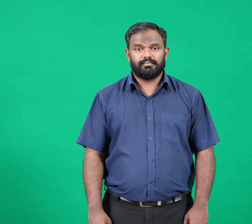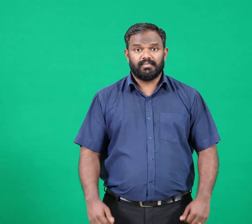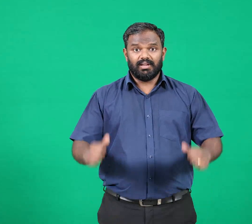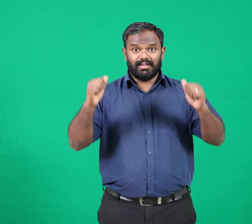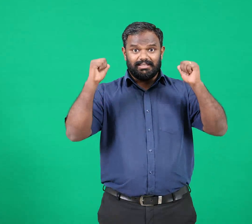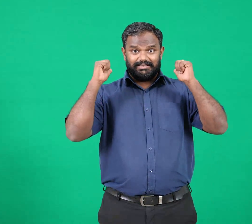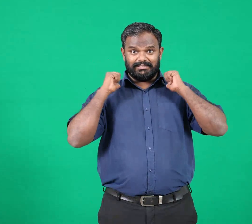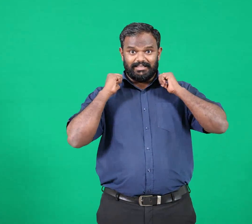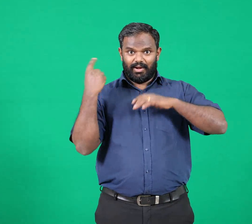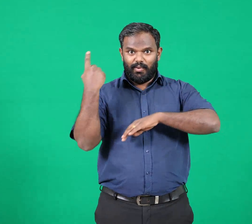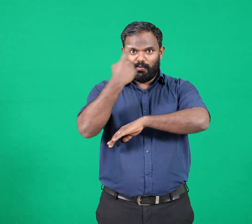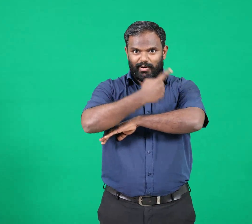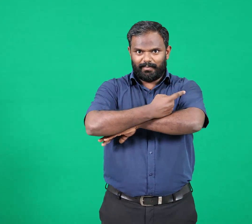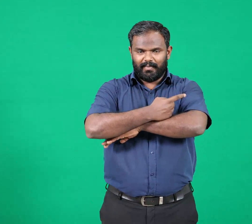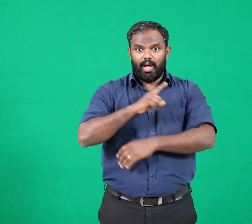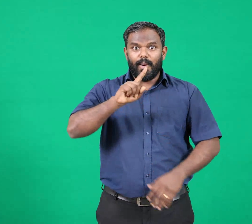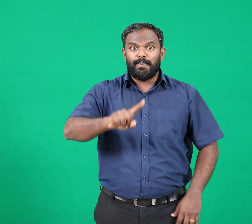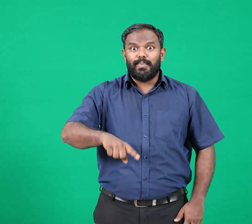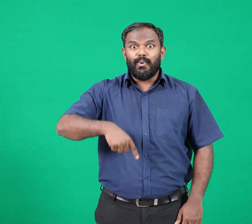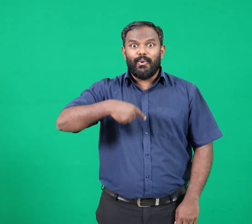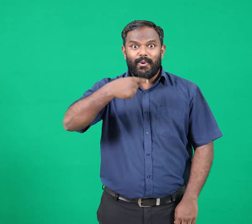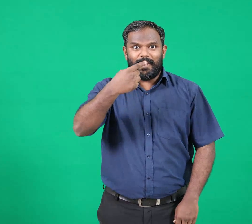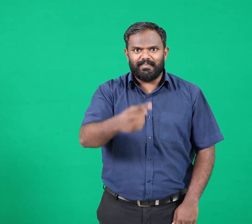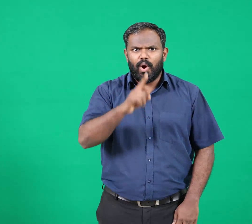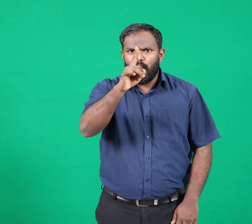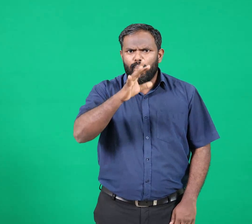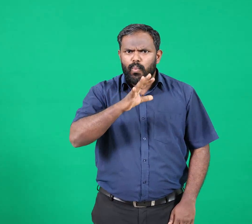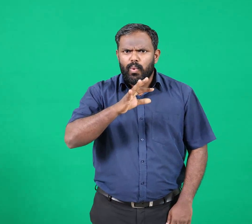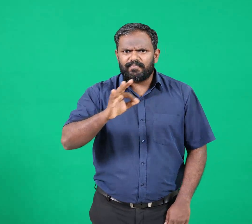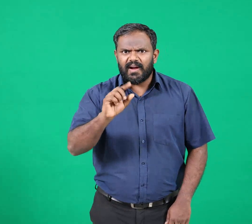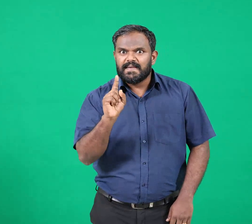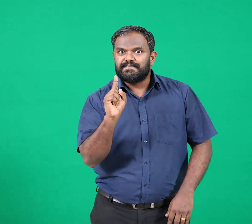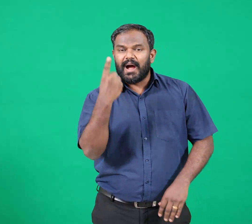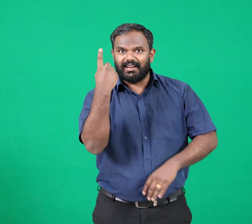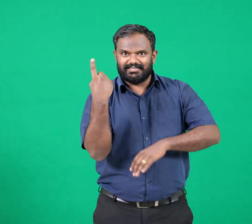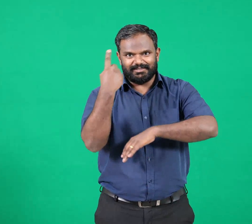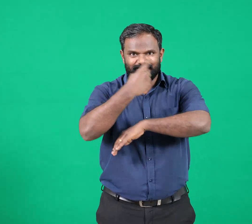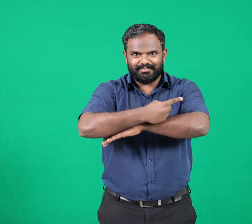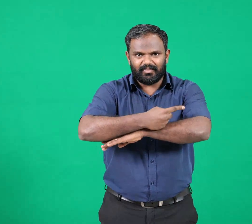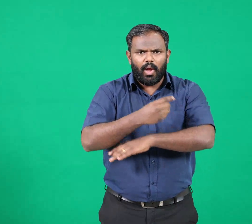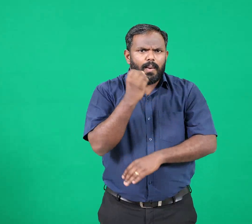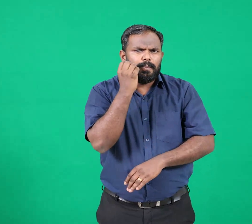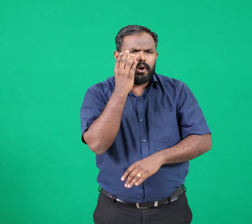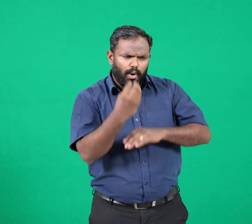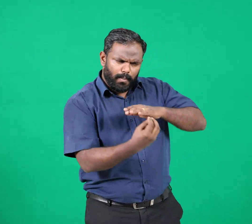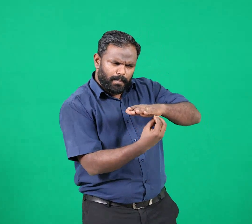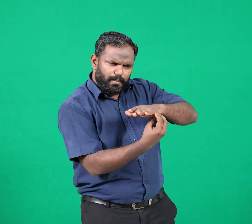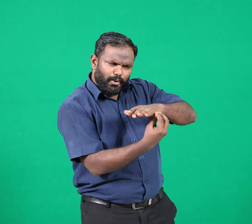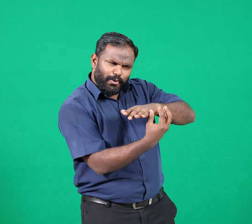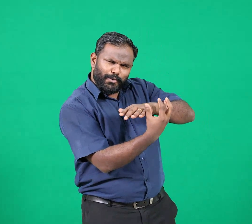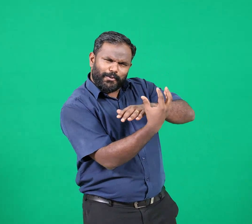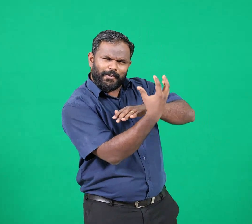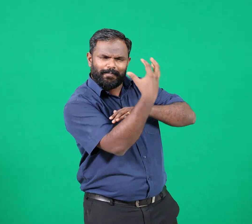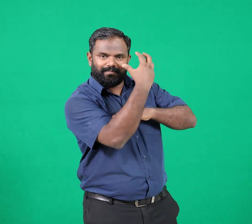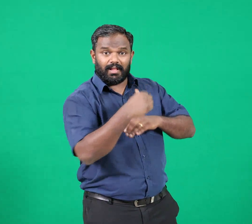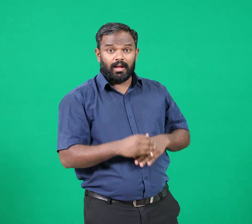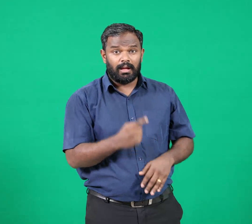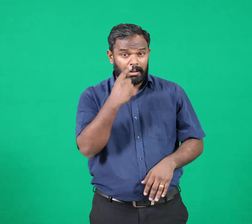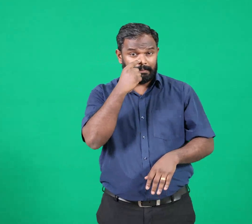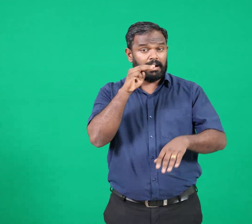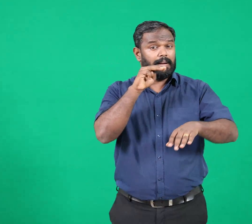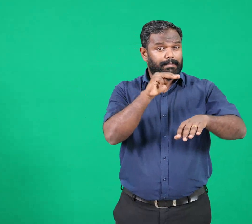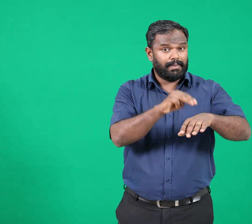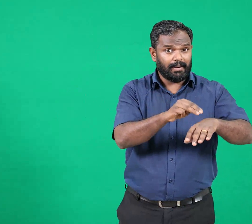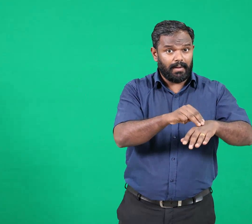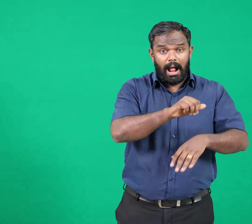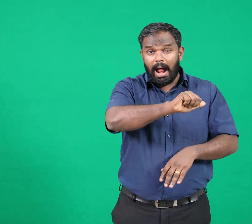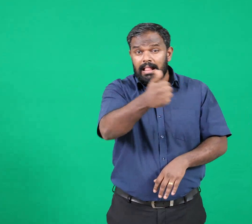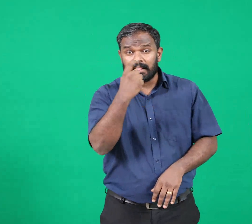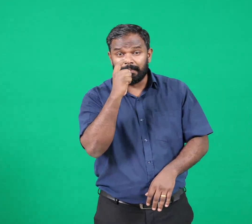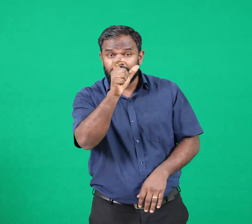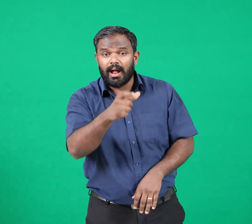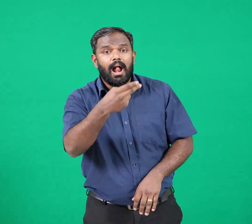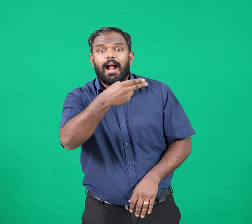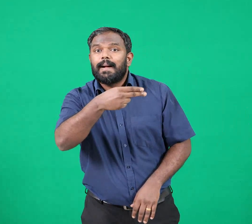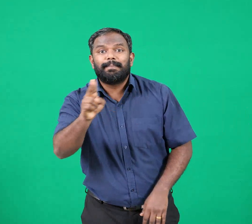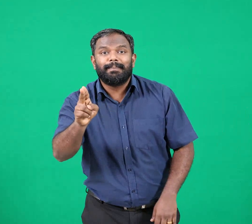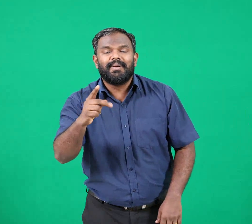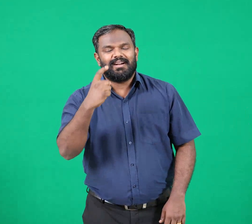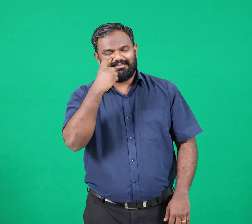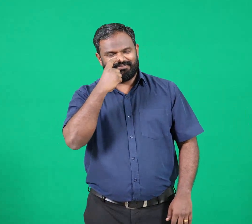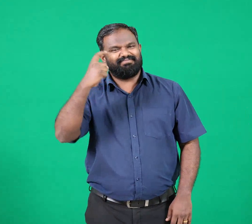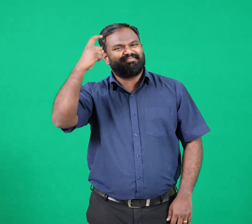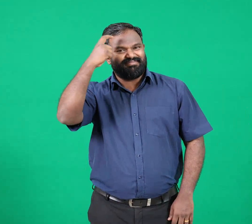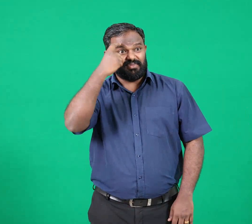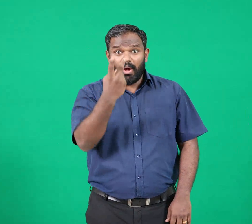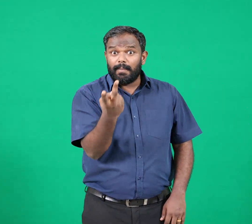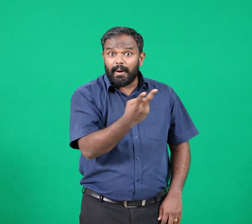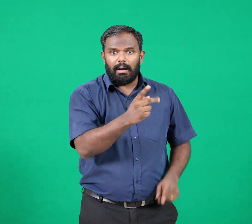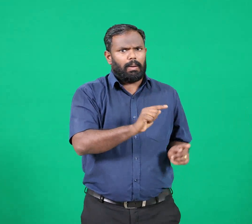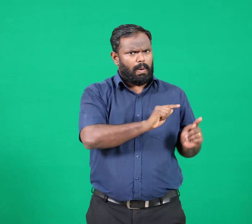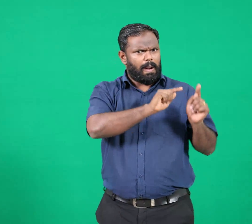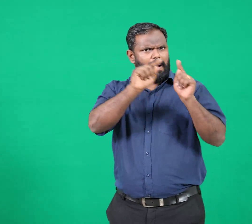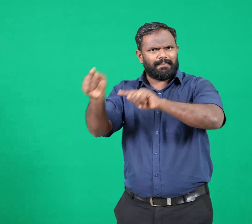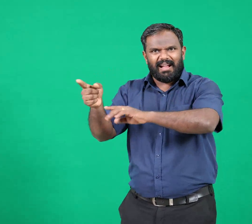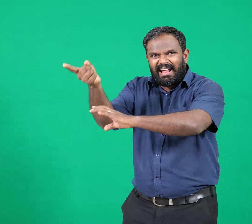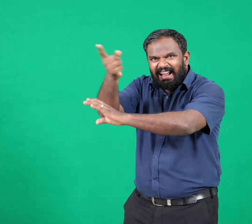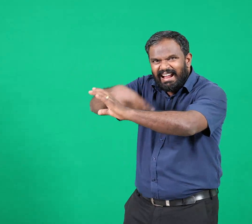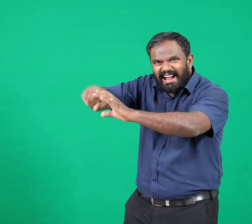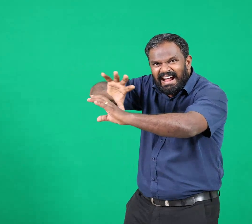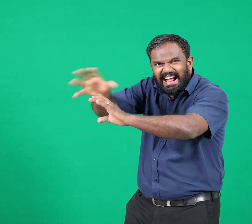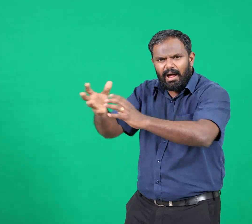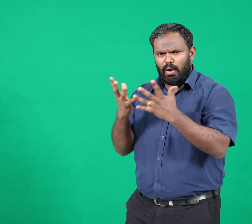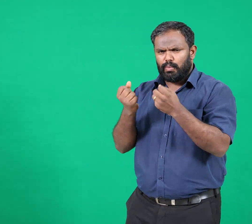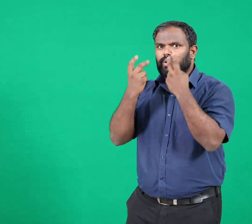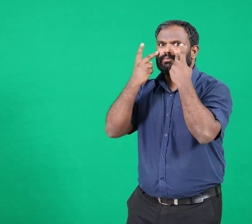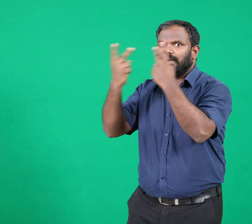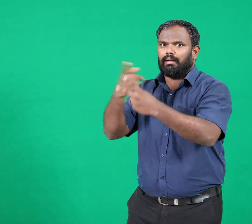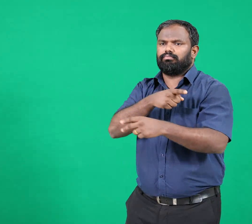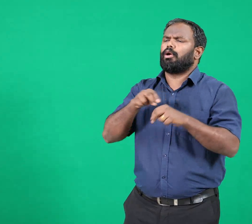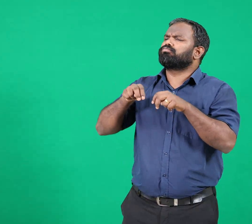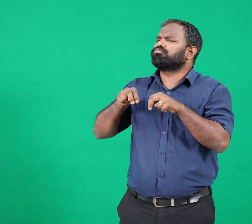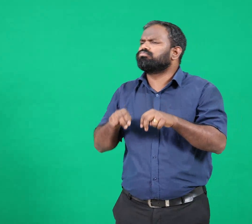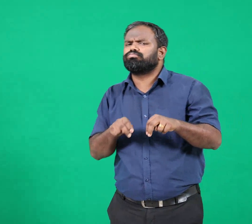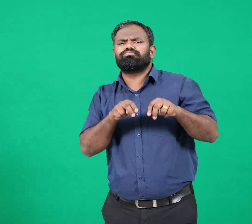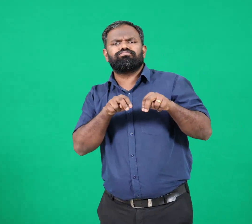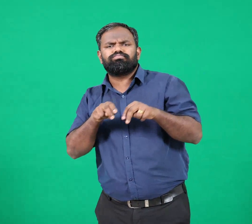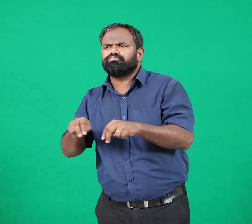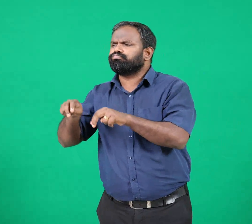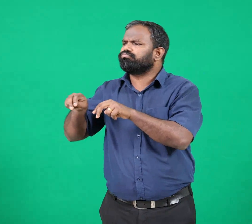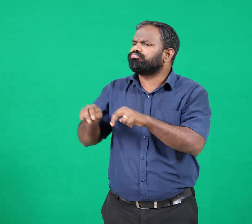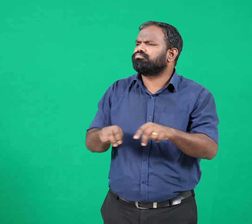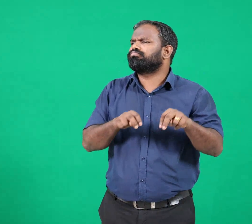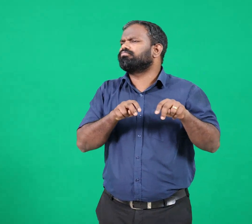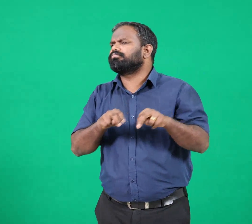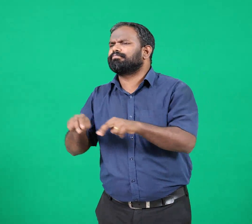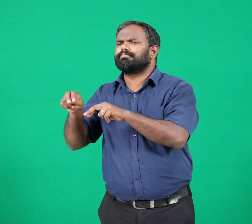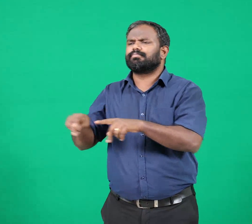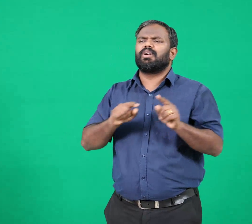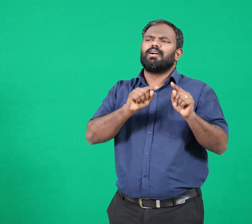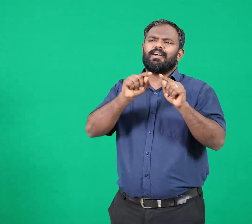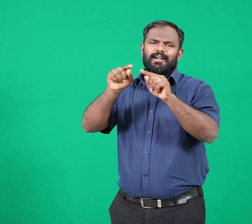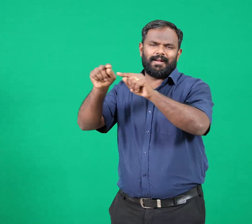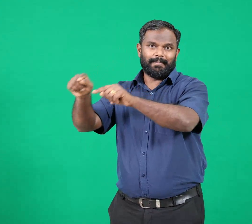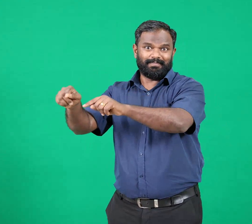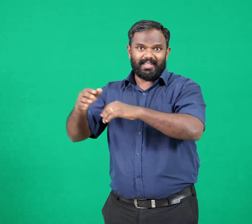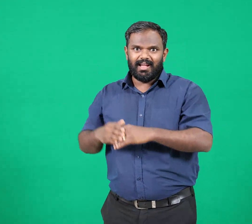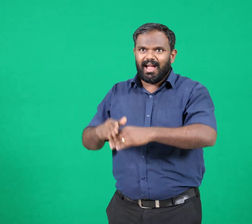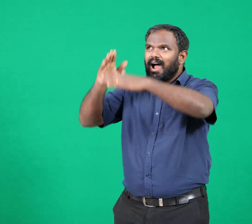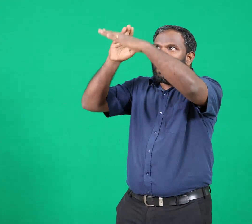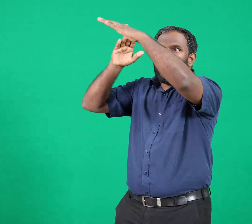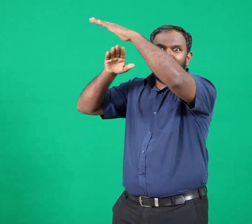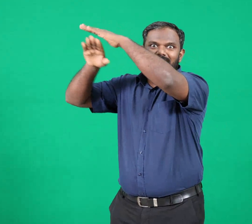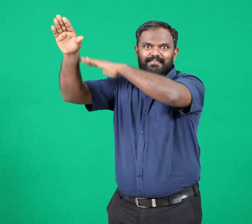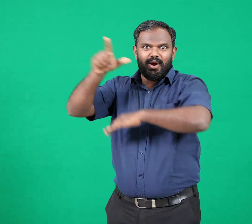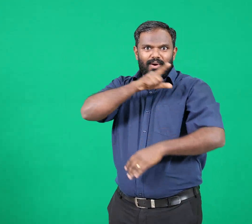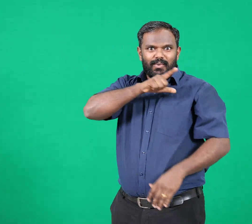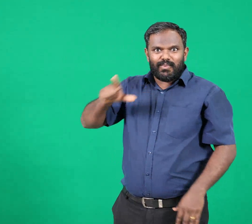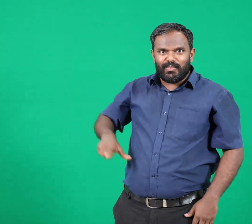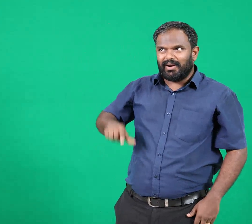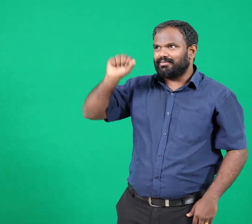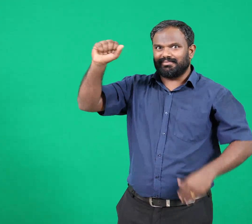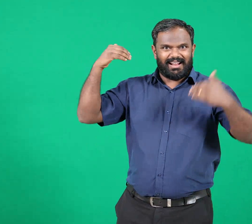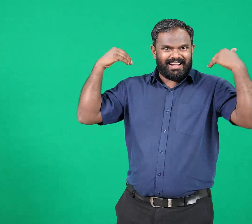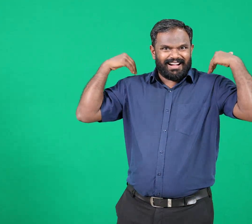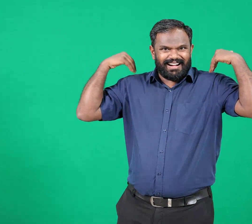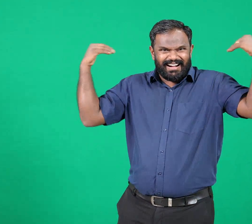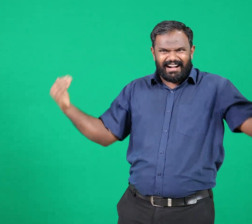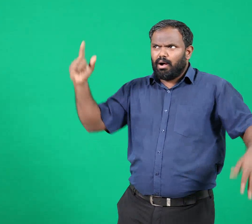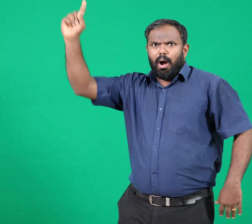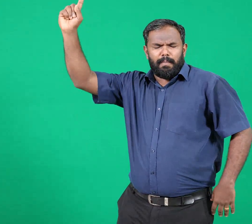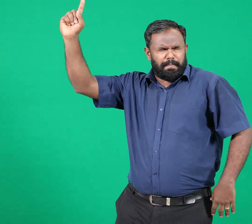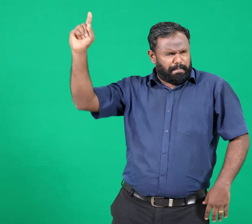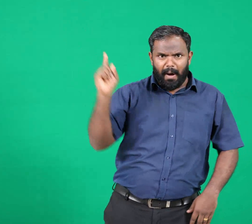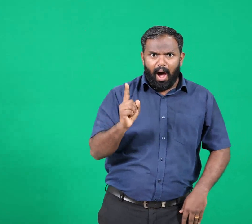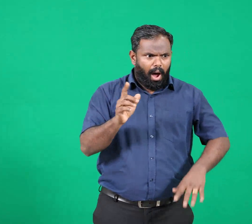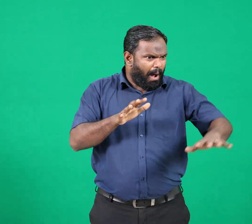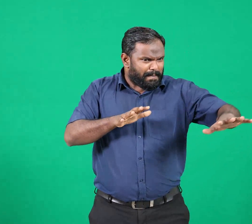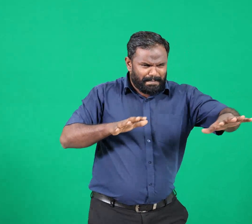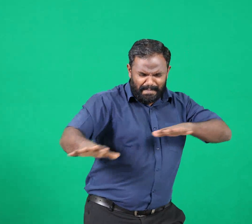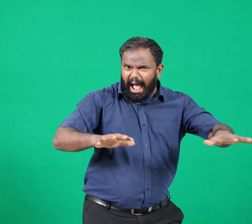After the Sabbath, at dawn on the first day of the week, Mary Magdalene and the other Mary went to see the tomb.